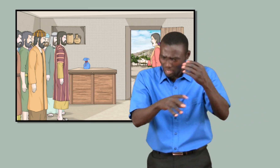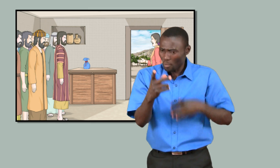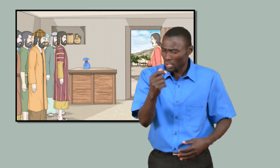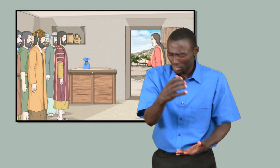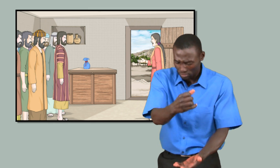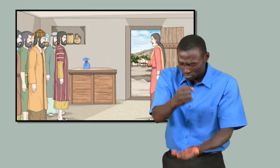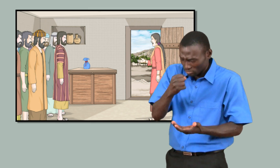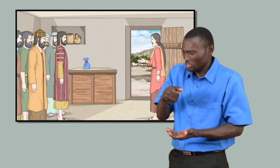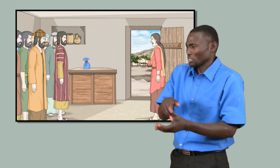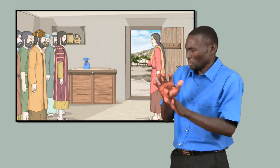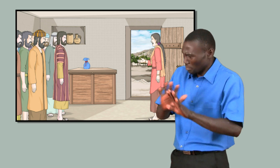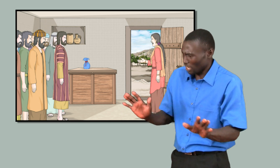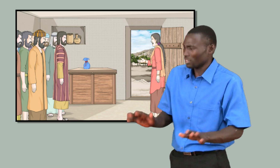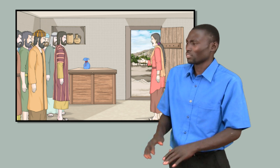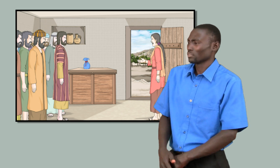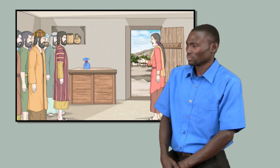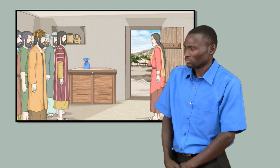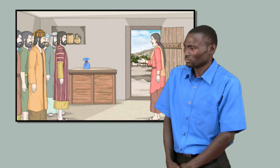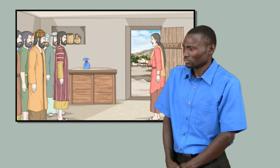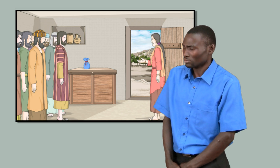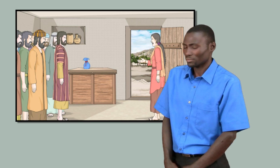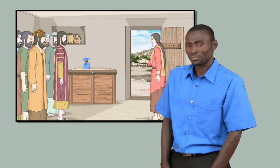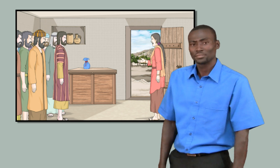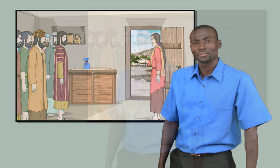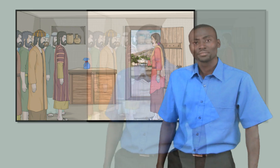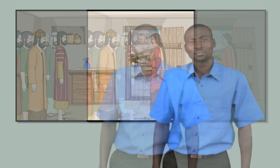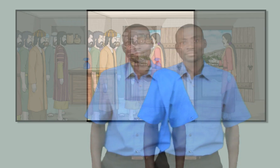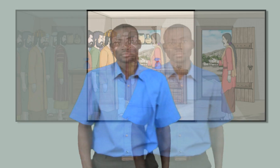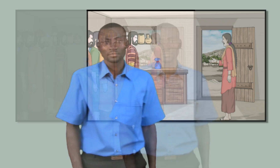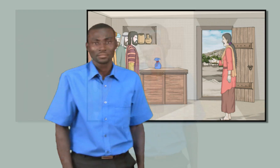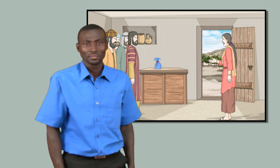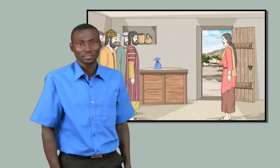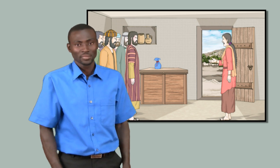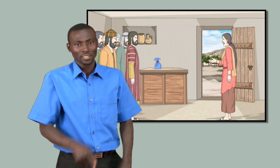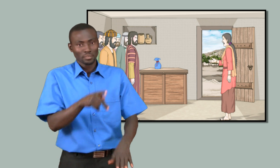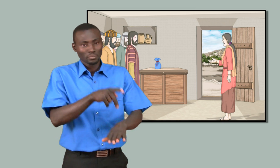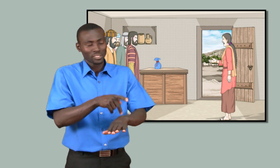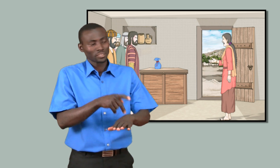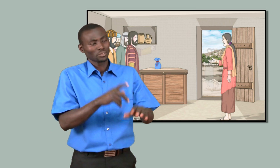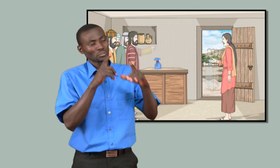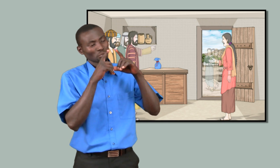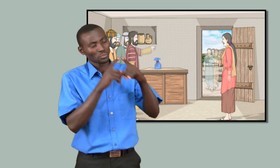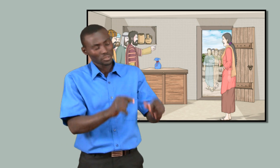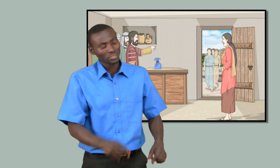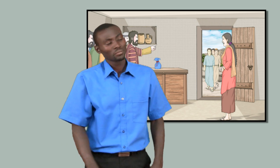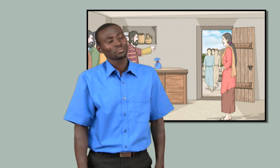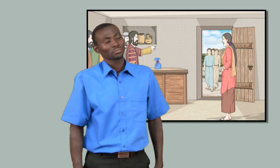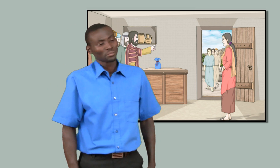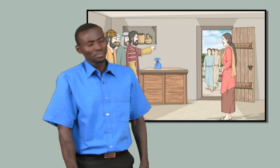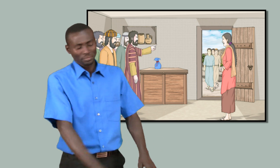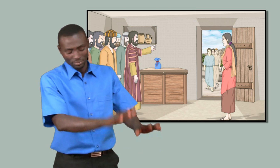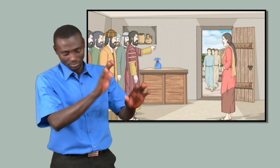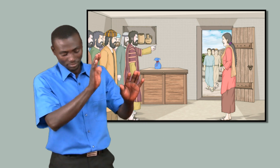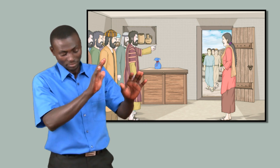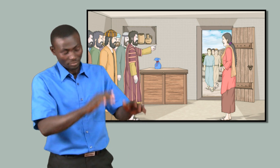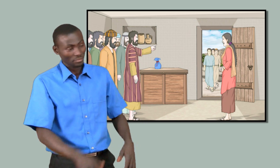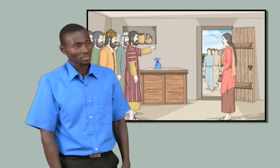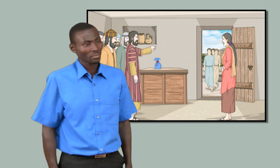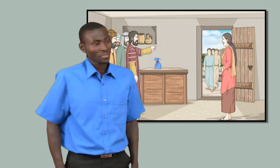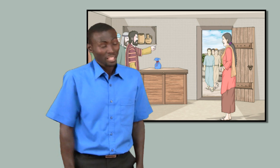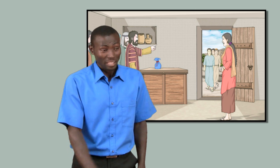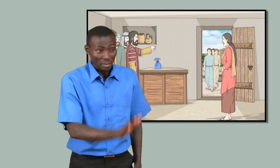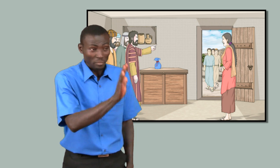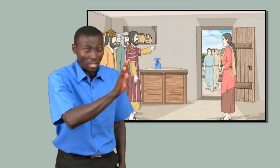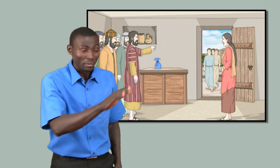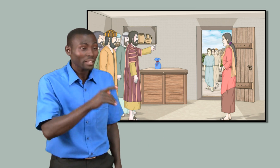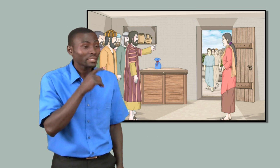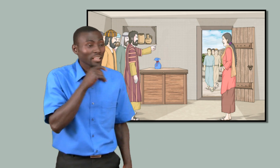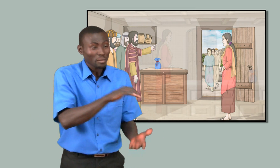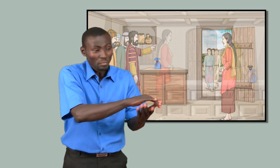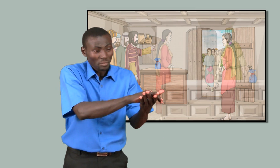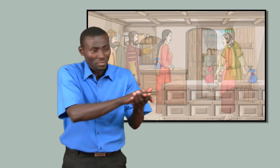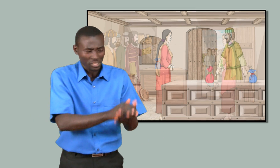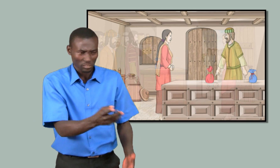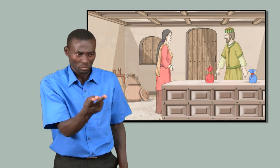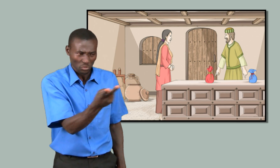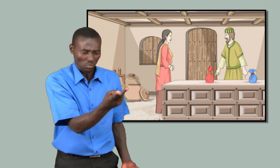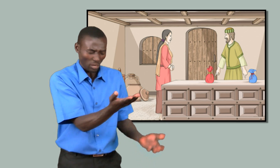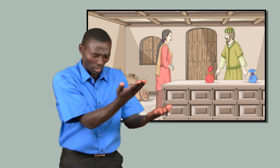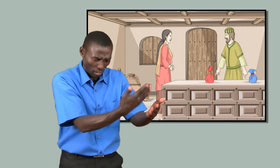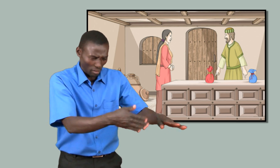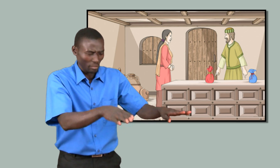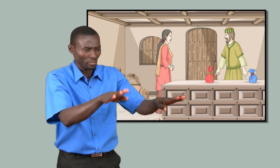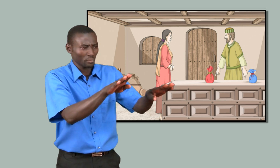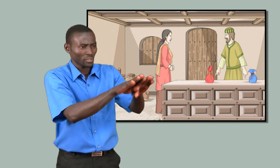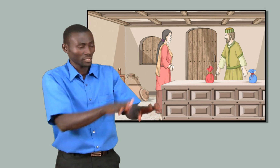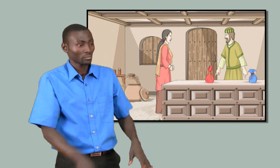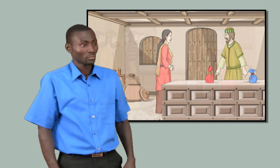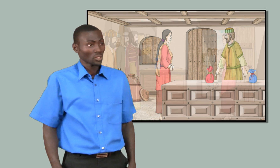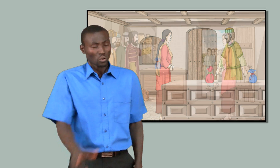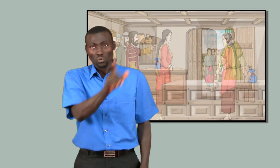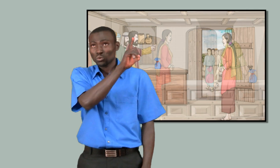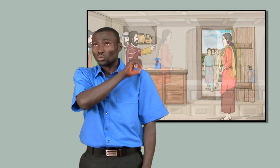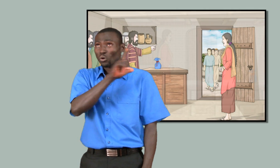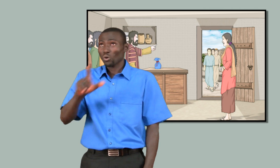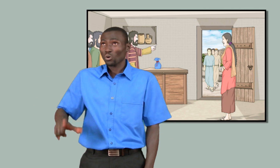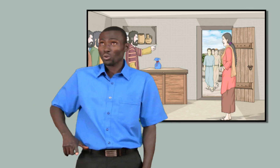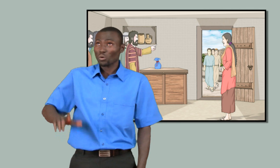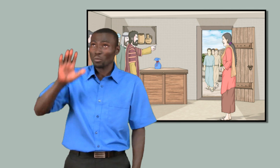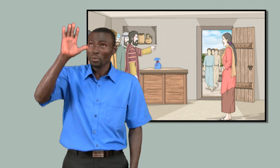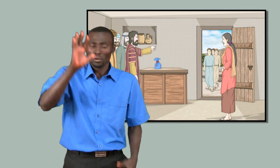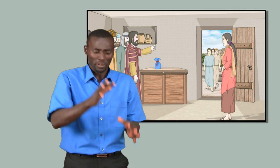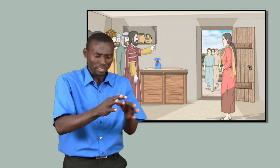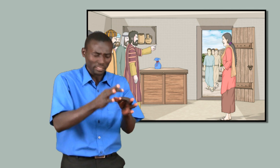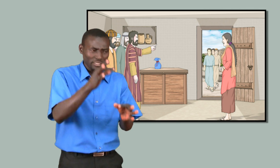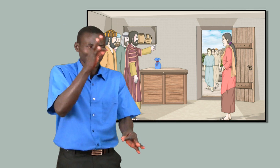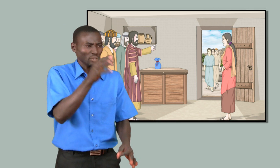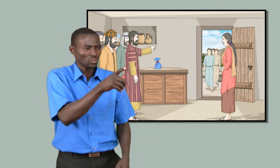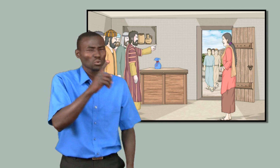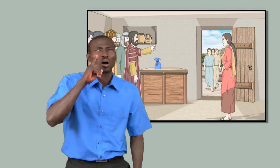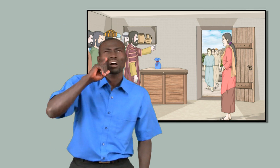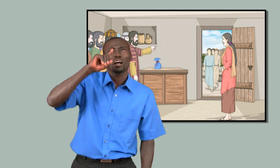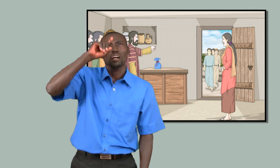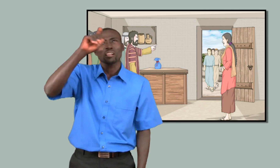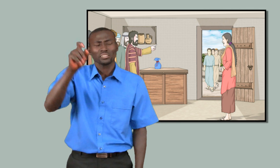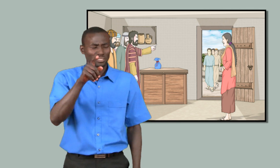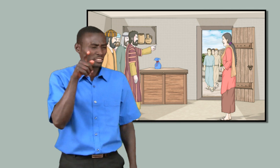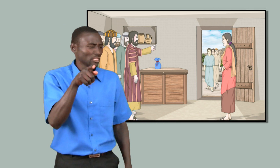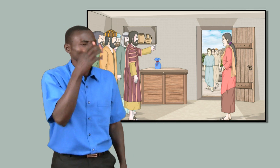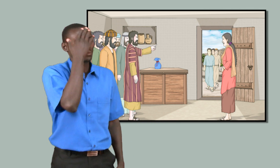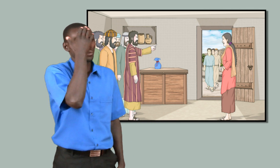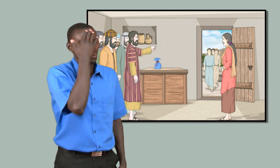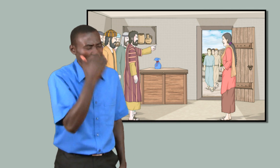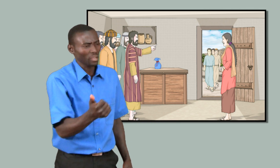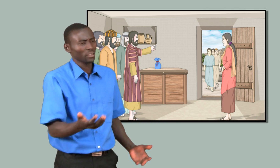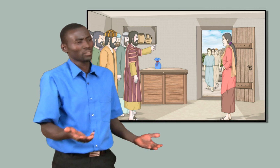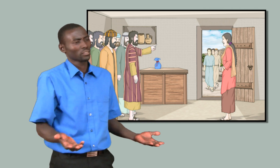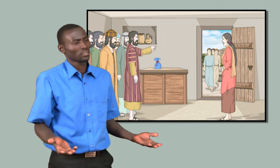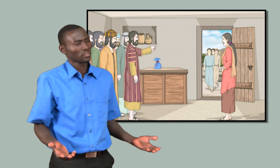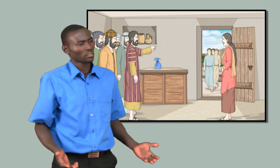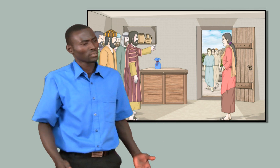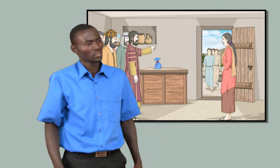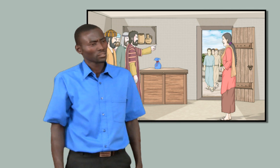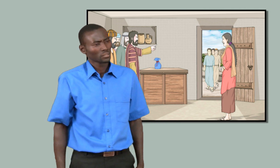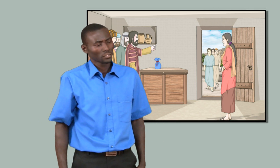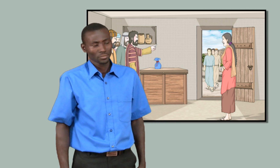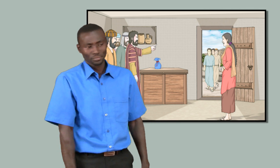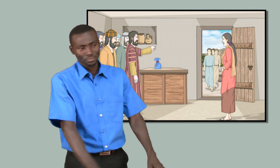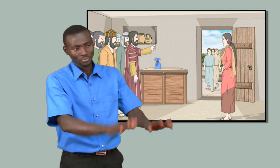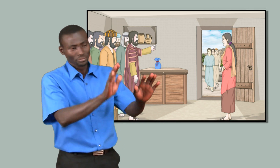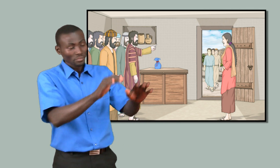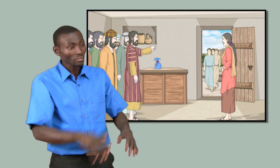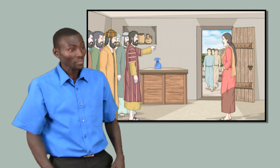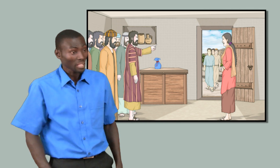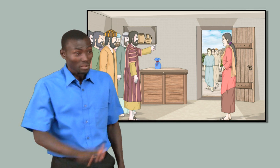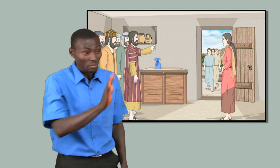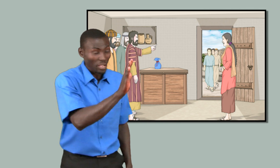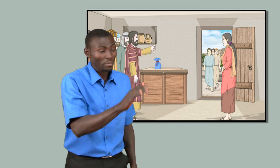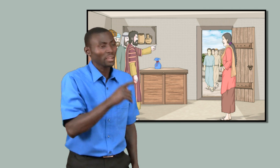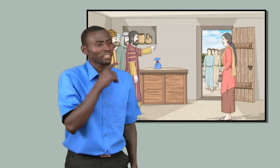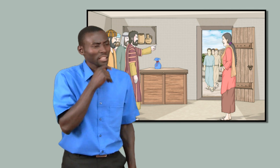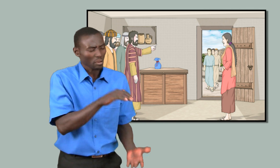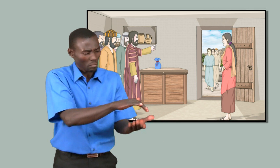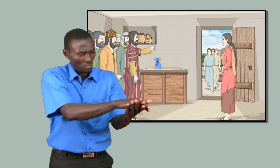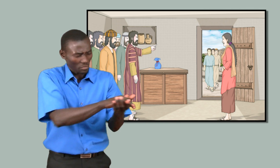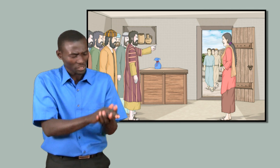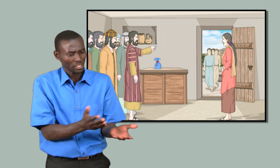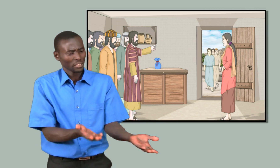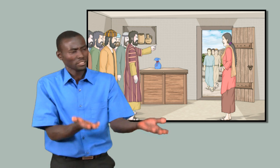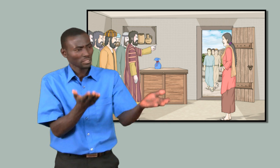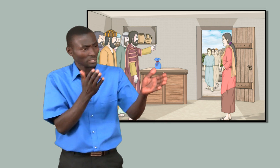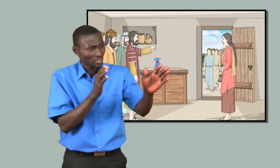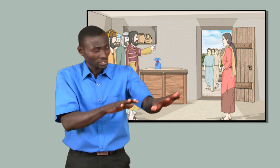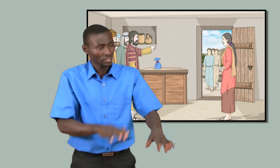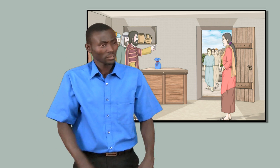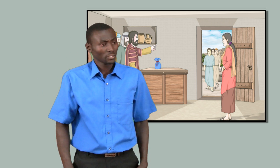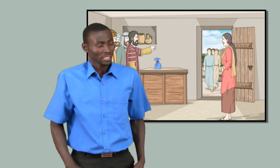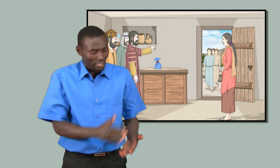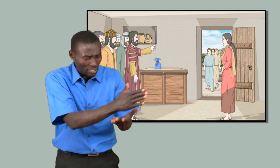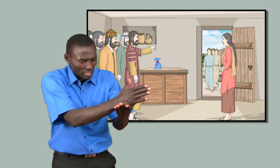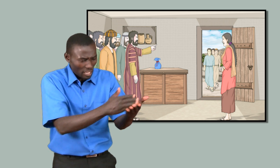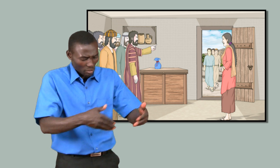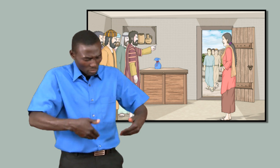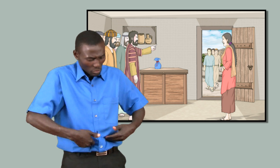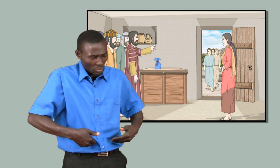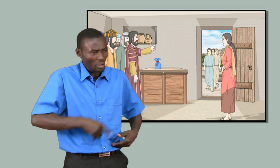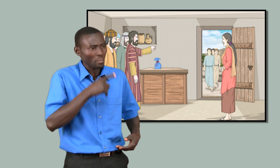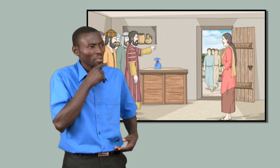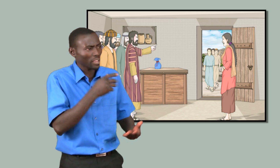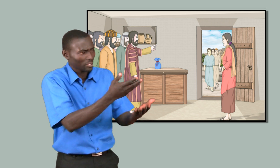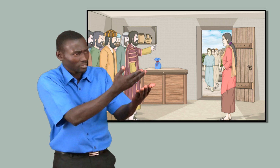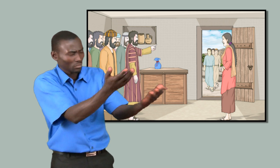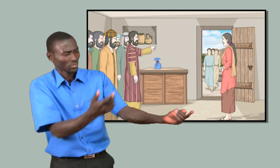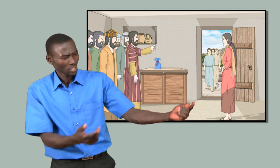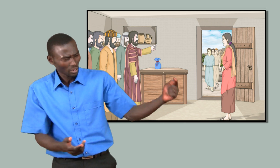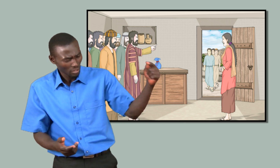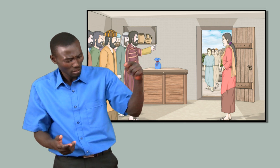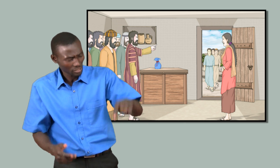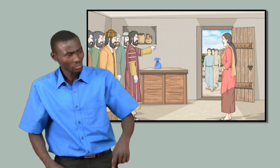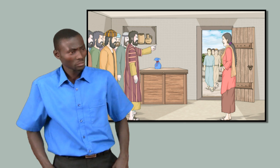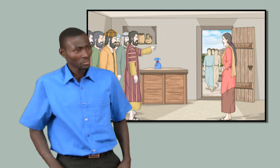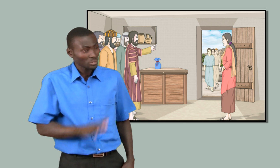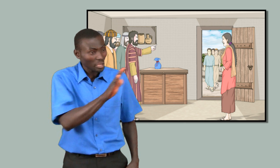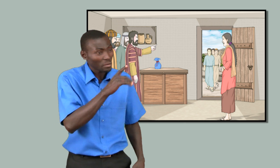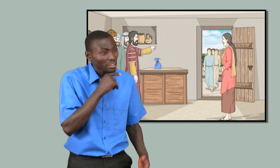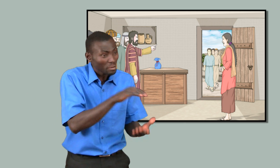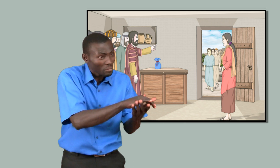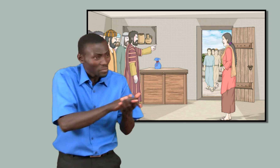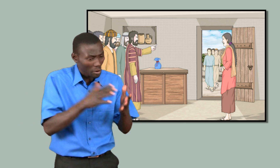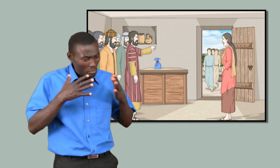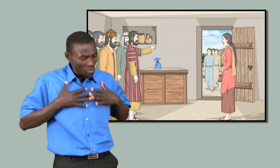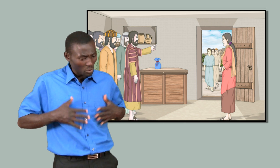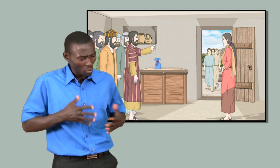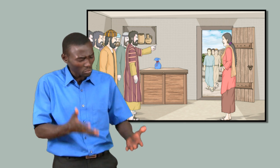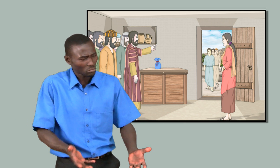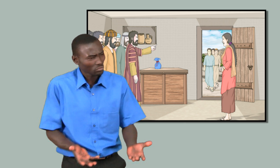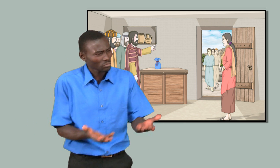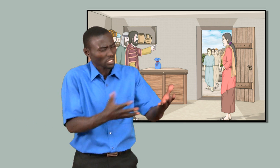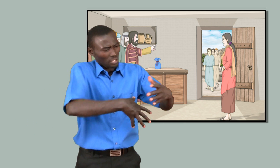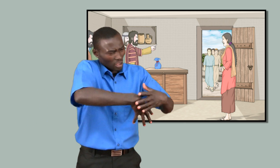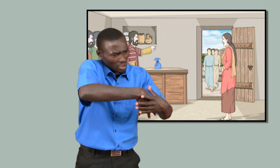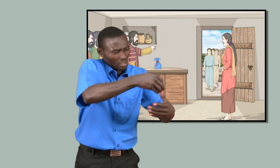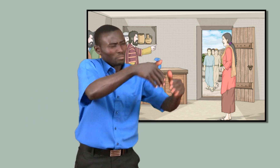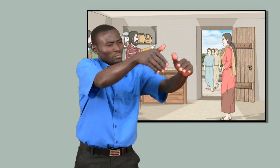“Yes,” she answered, “that is the price.” “How could you agree to test the Spirit of the Lord?”